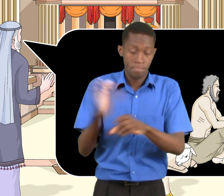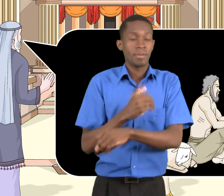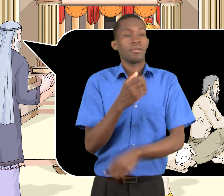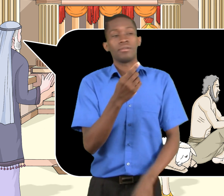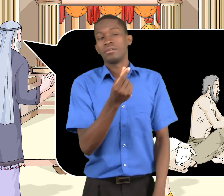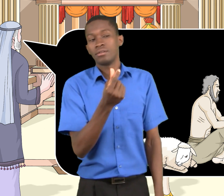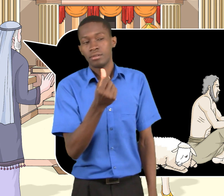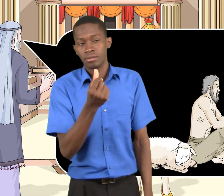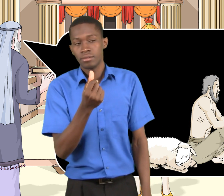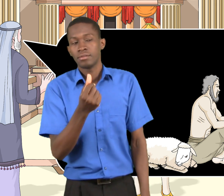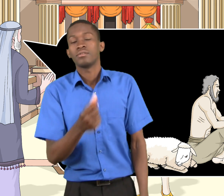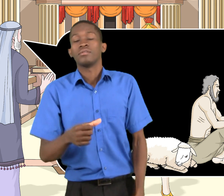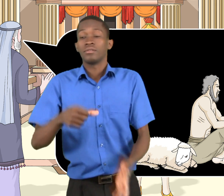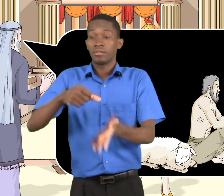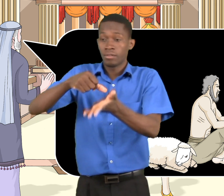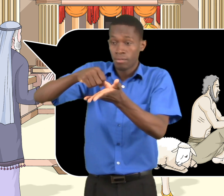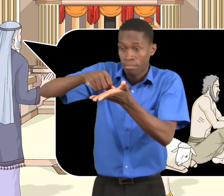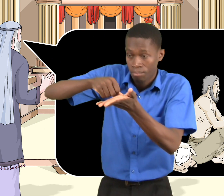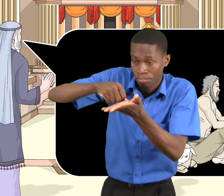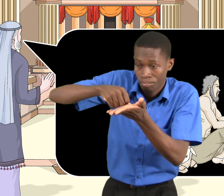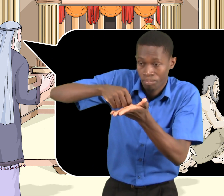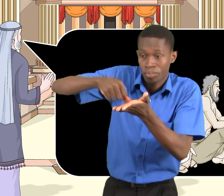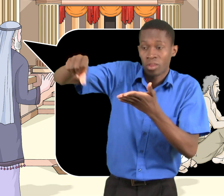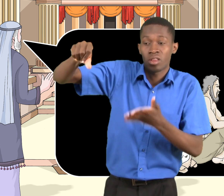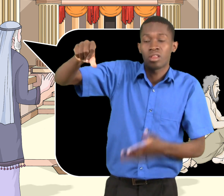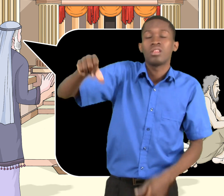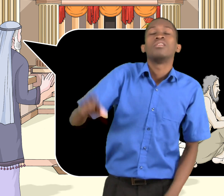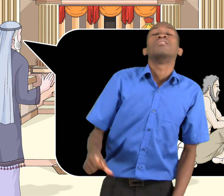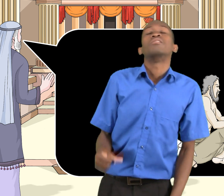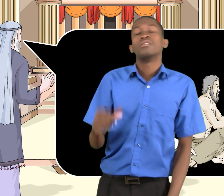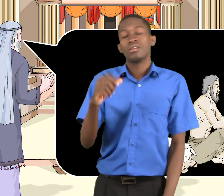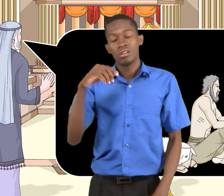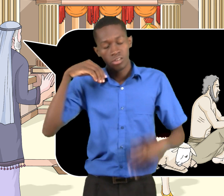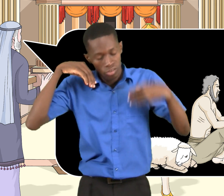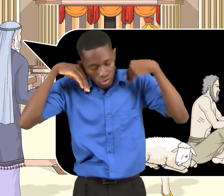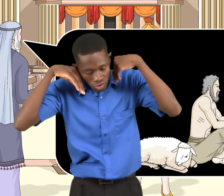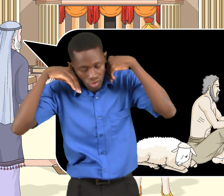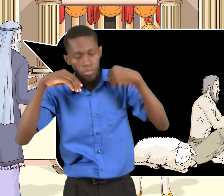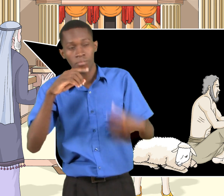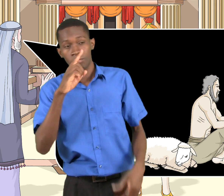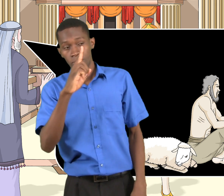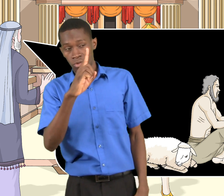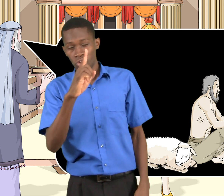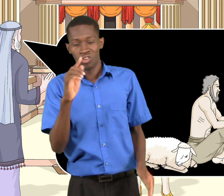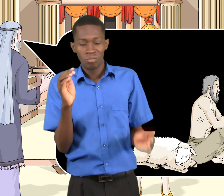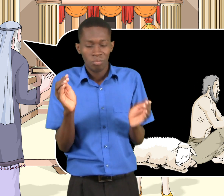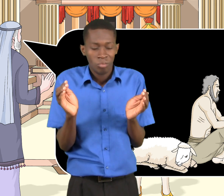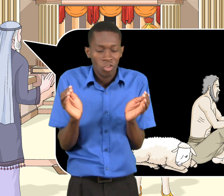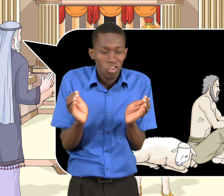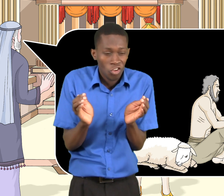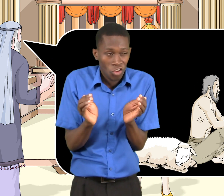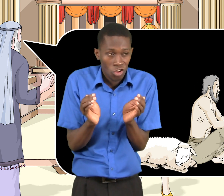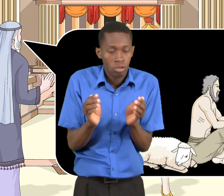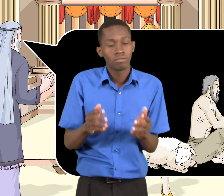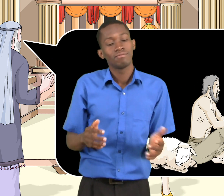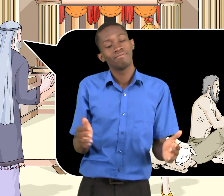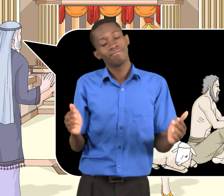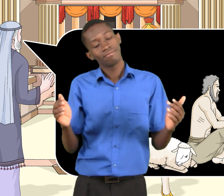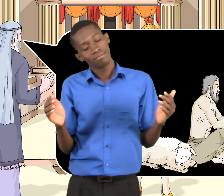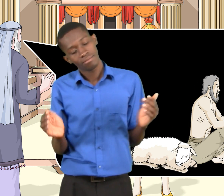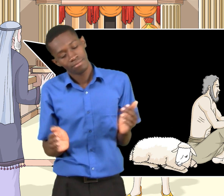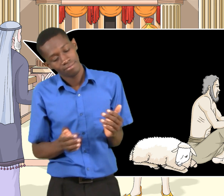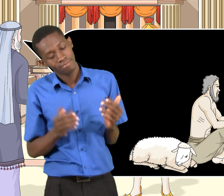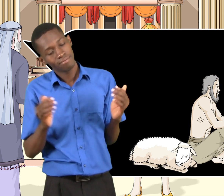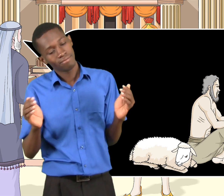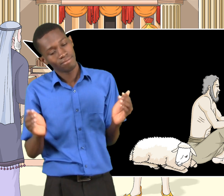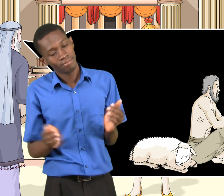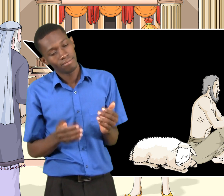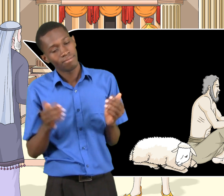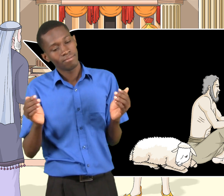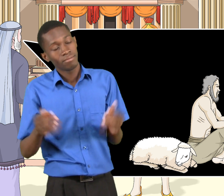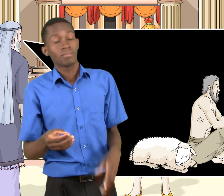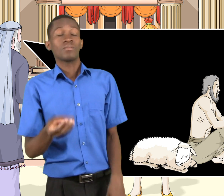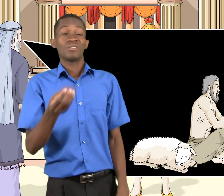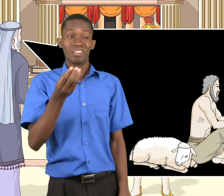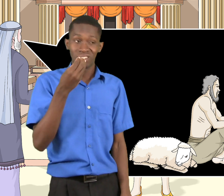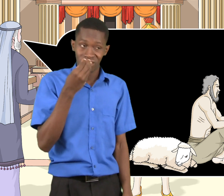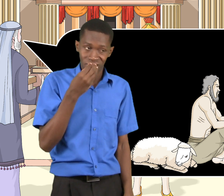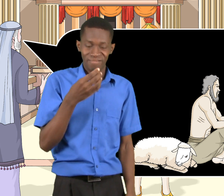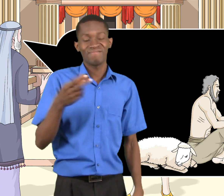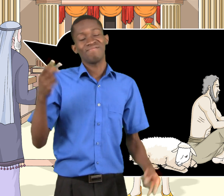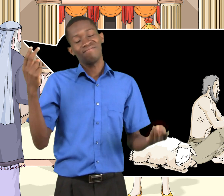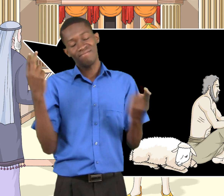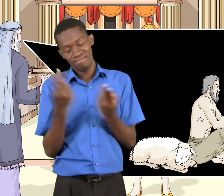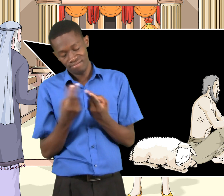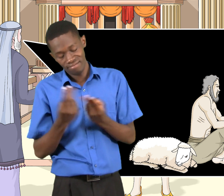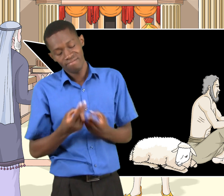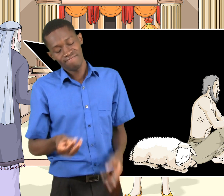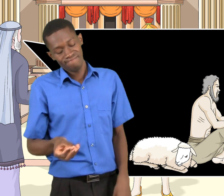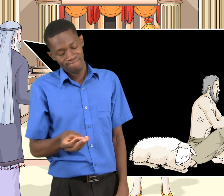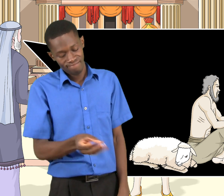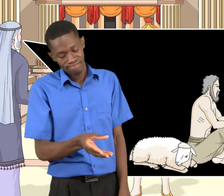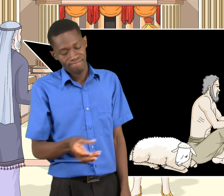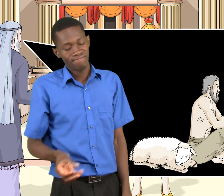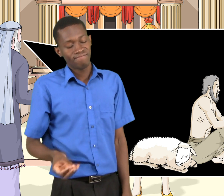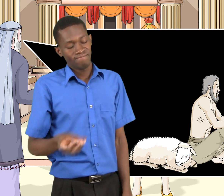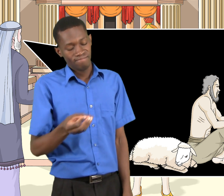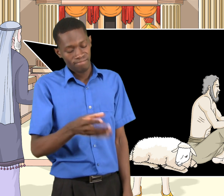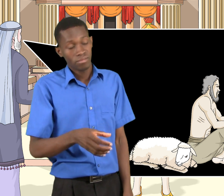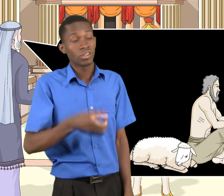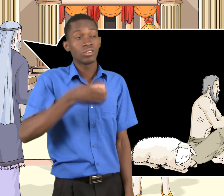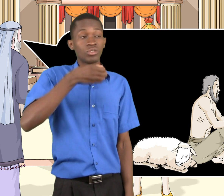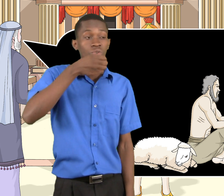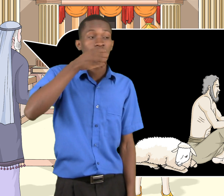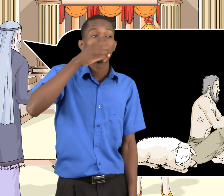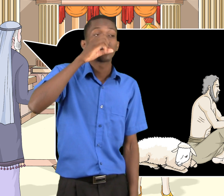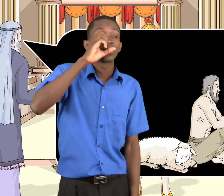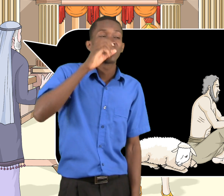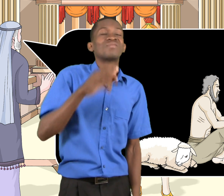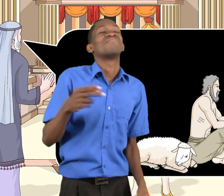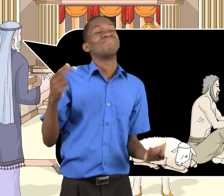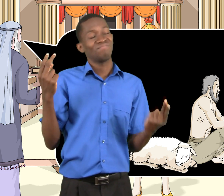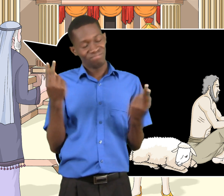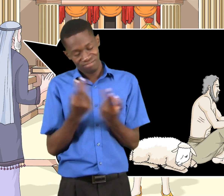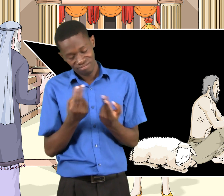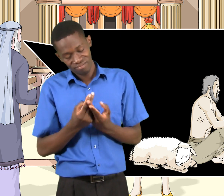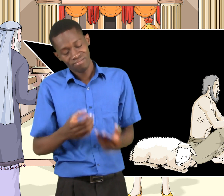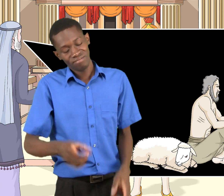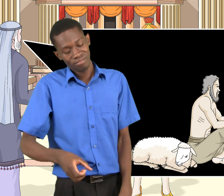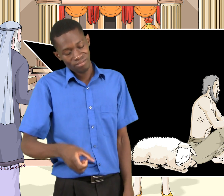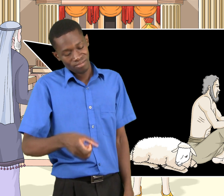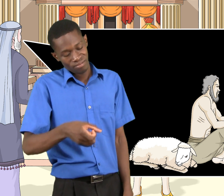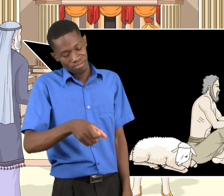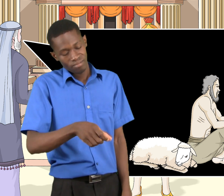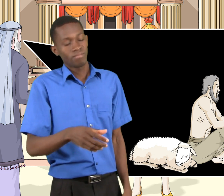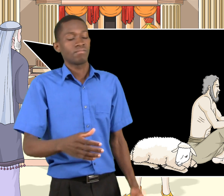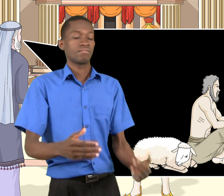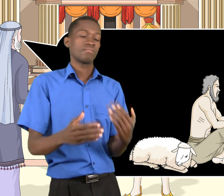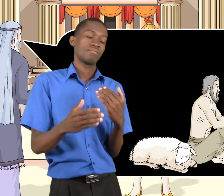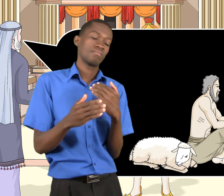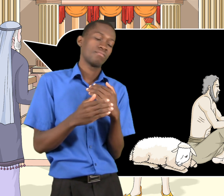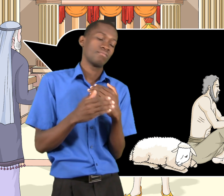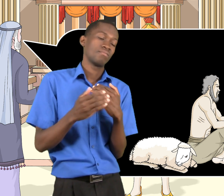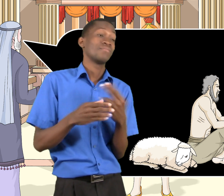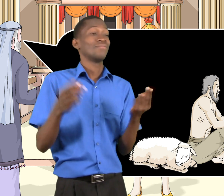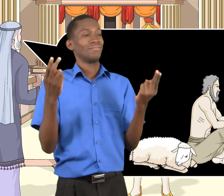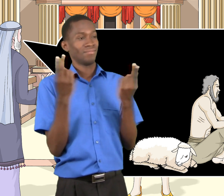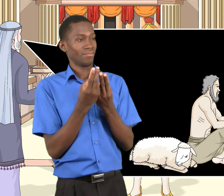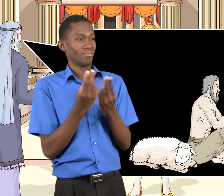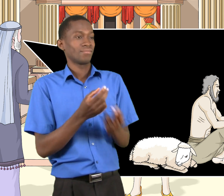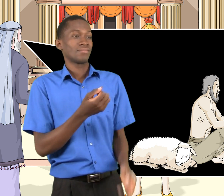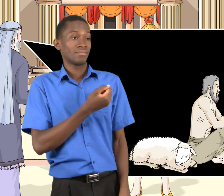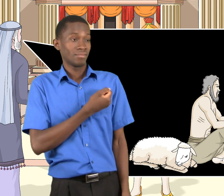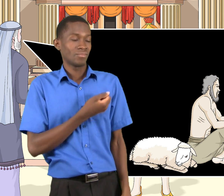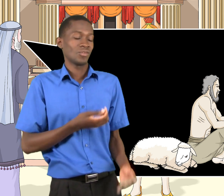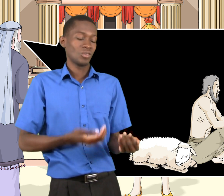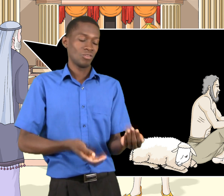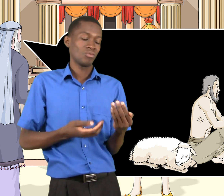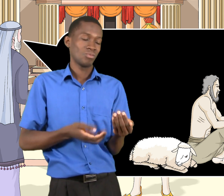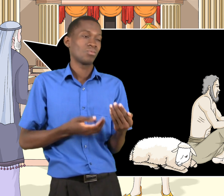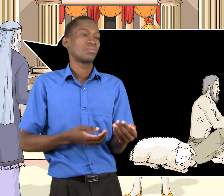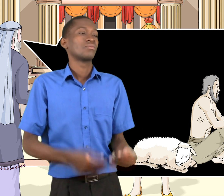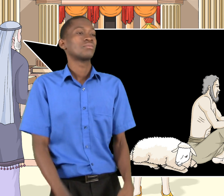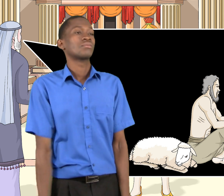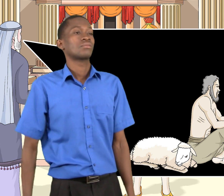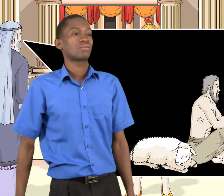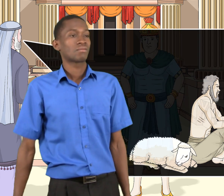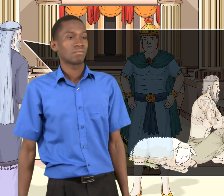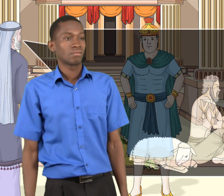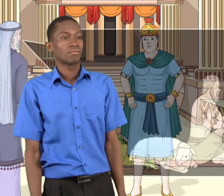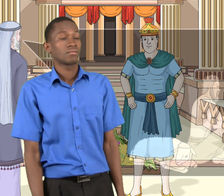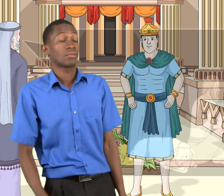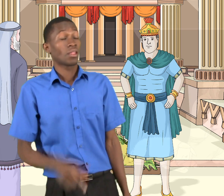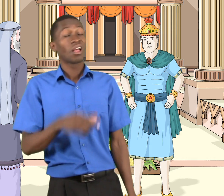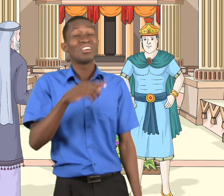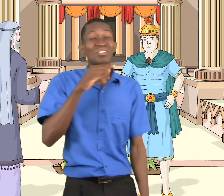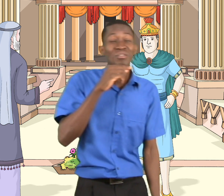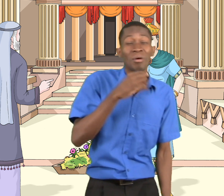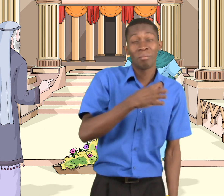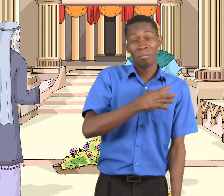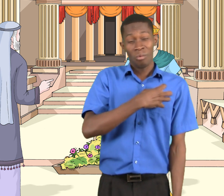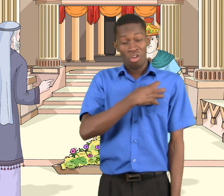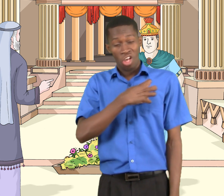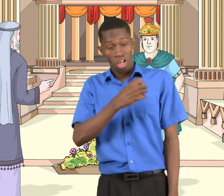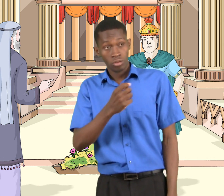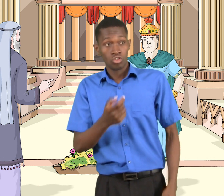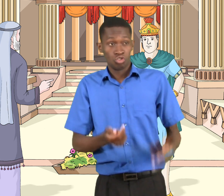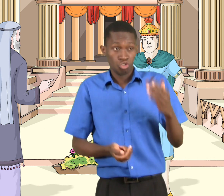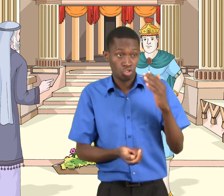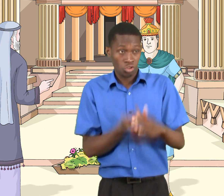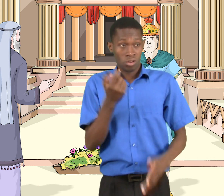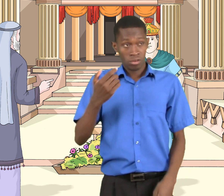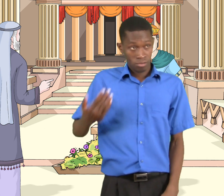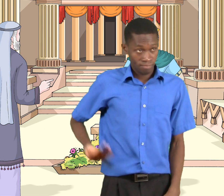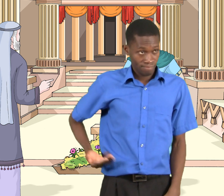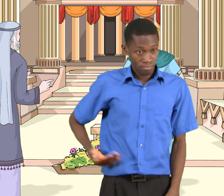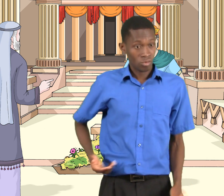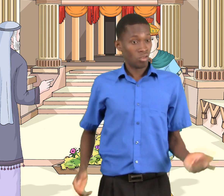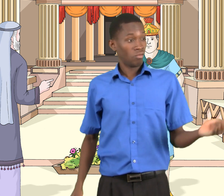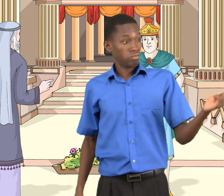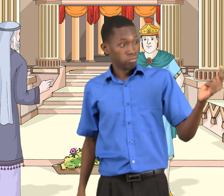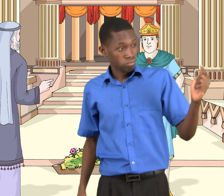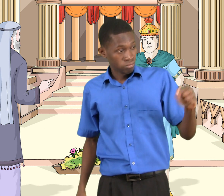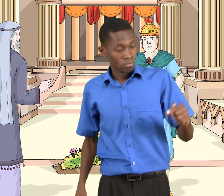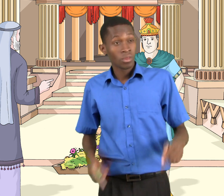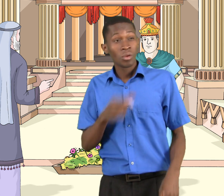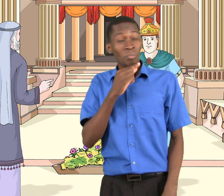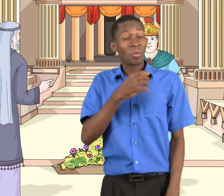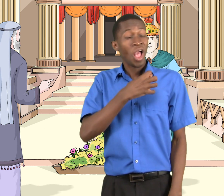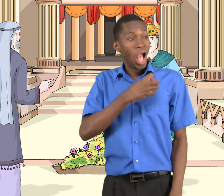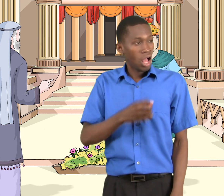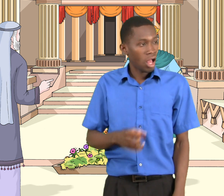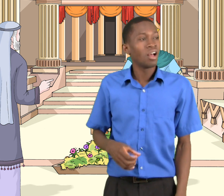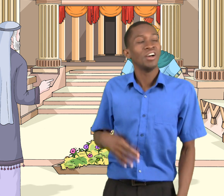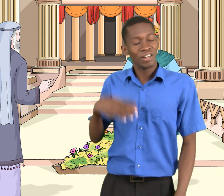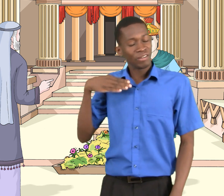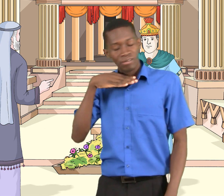He raised it, and it grew up with him and his children. It shared his food and drank from his cup;